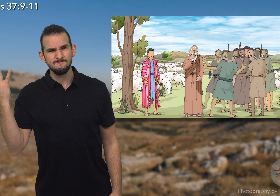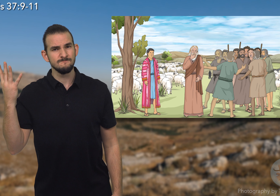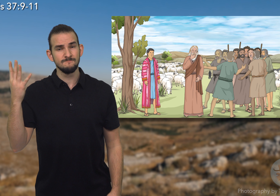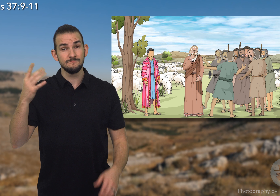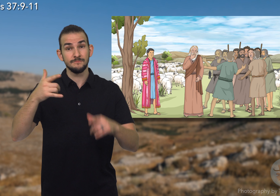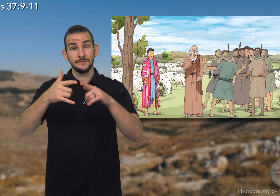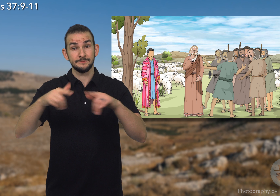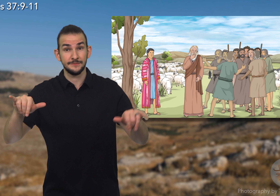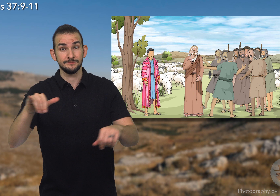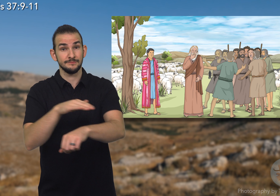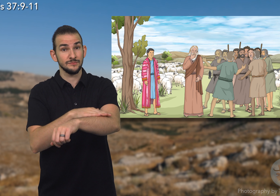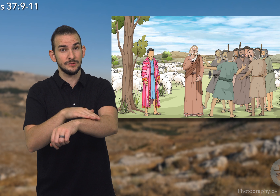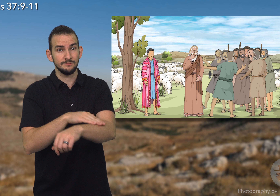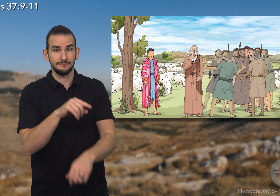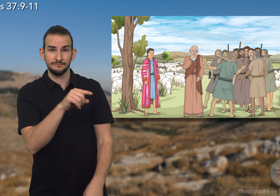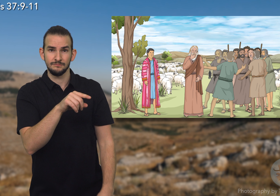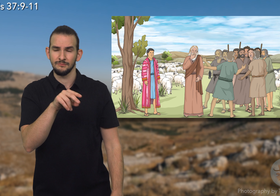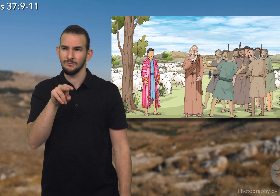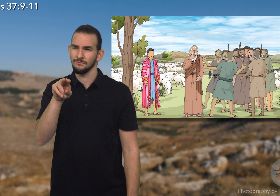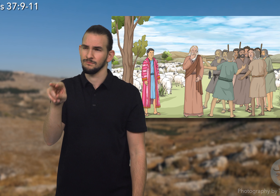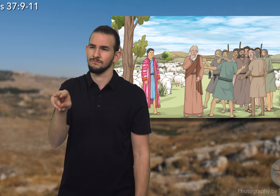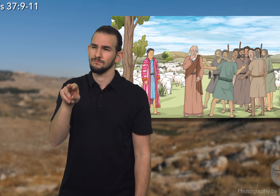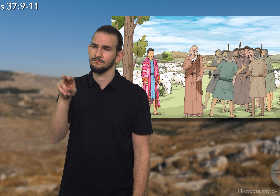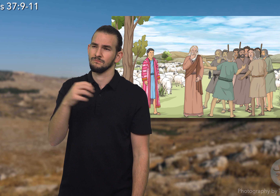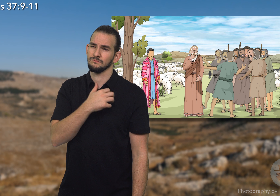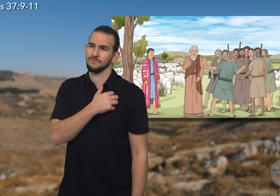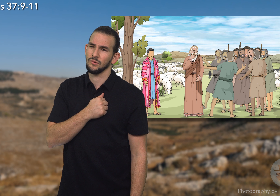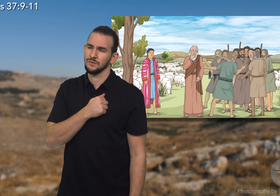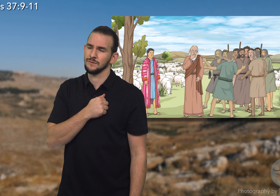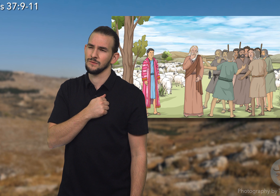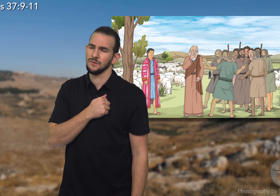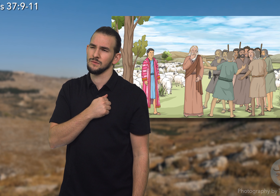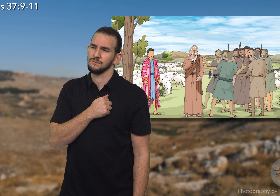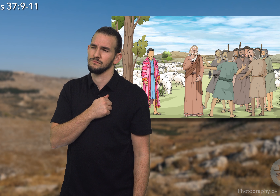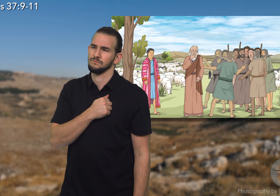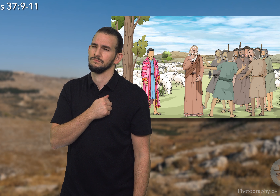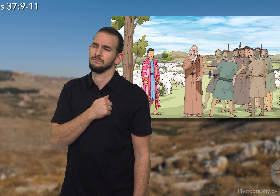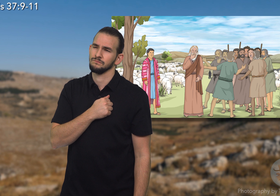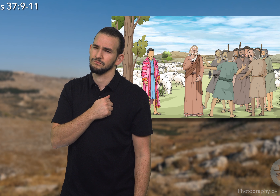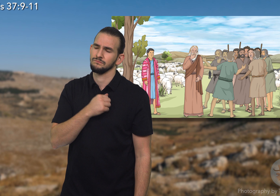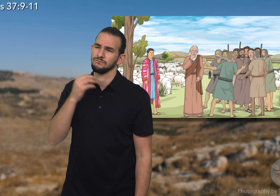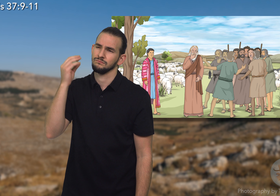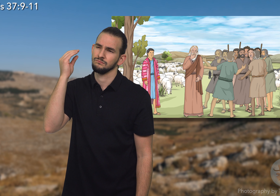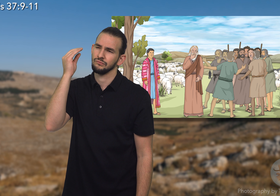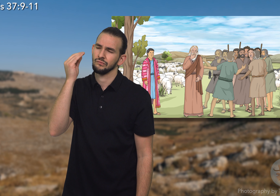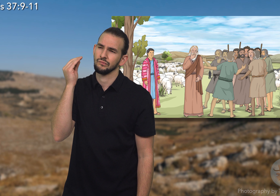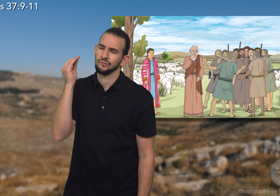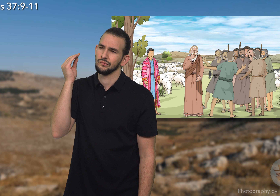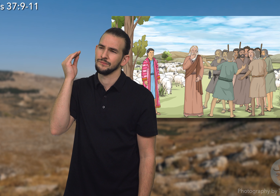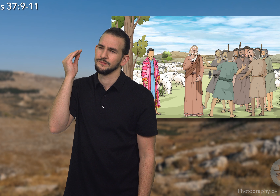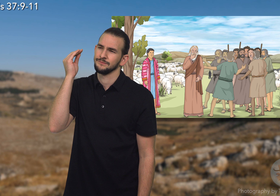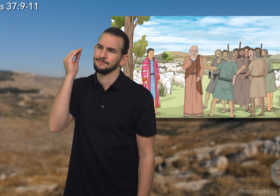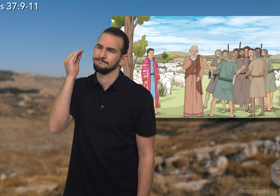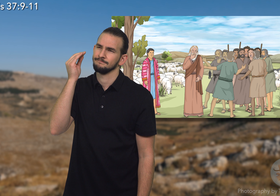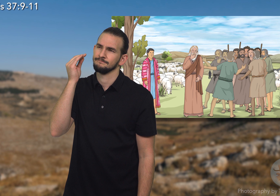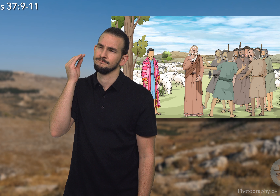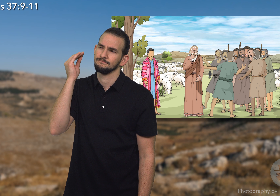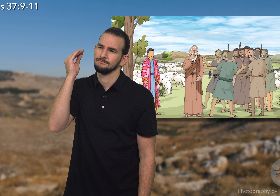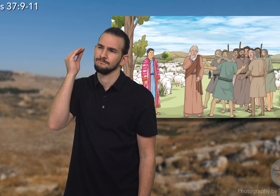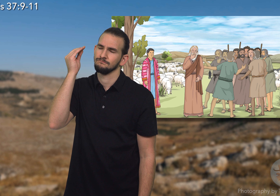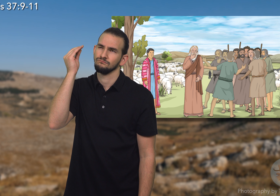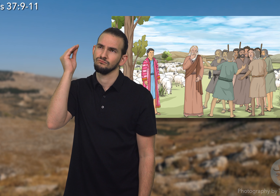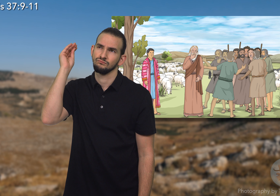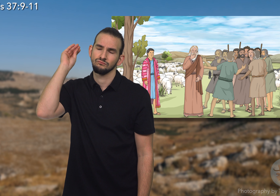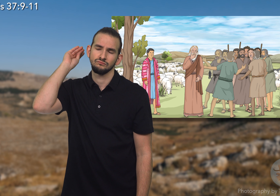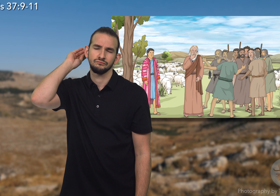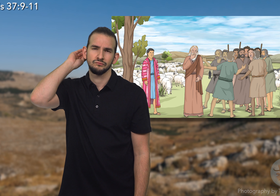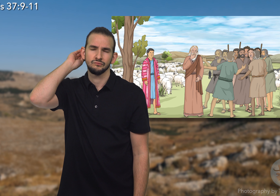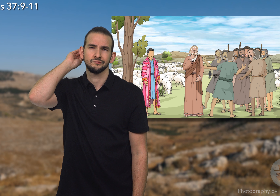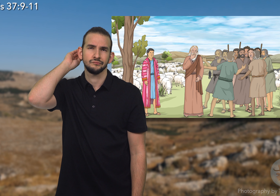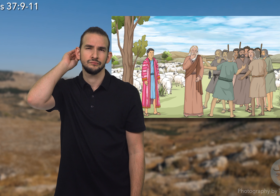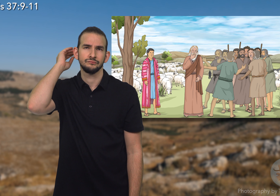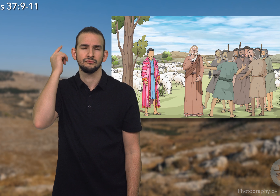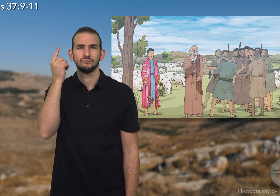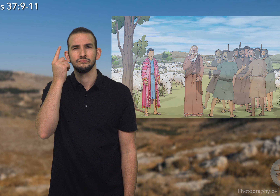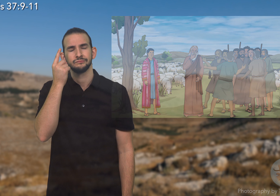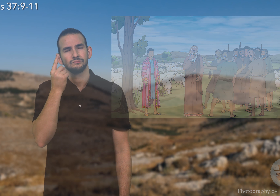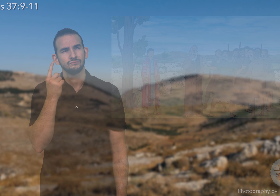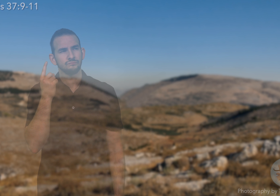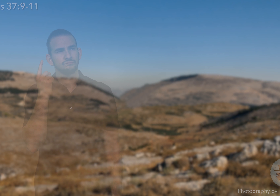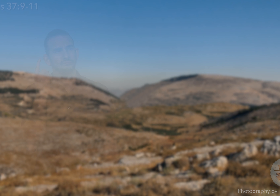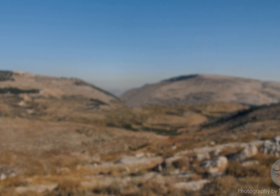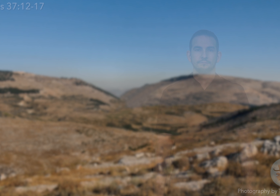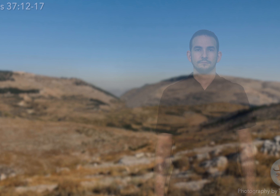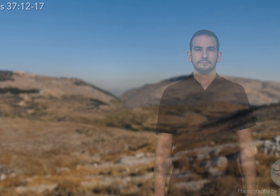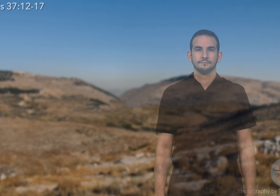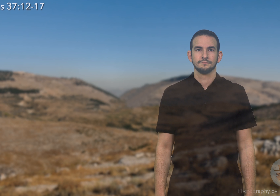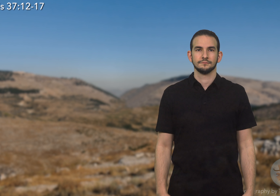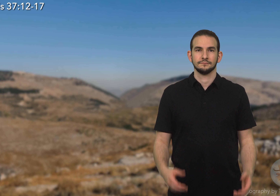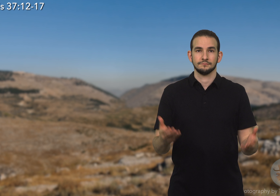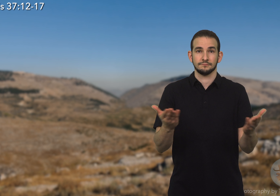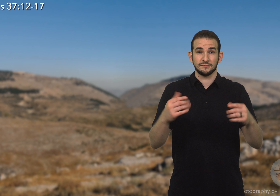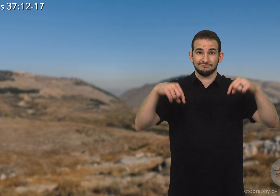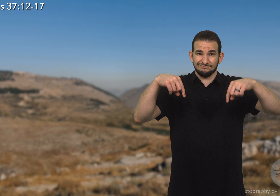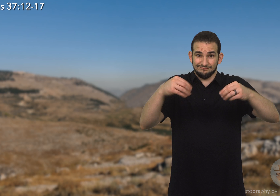And his brothers were jealous of him, but his father kept in mind what he had said.